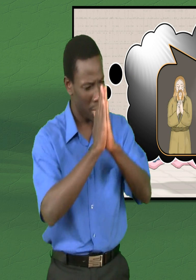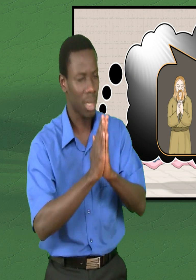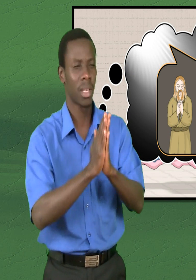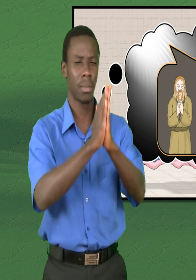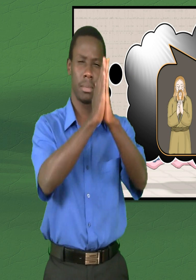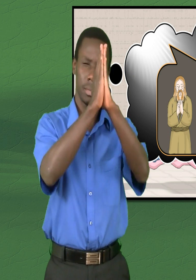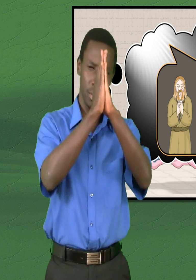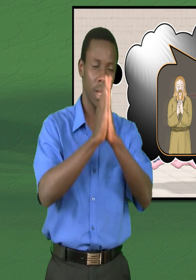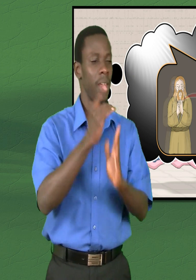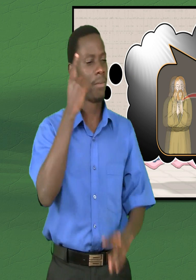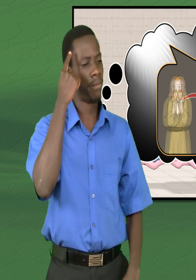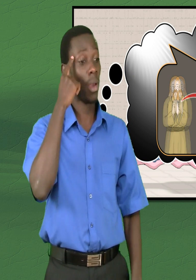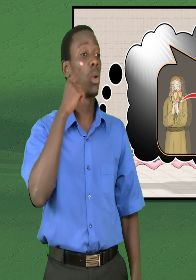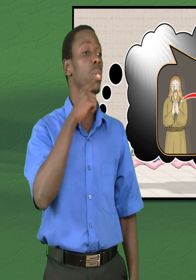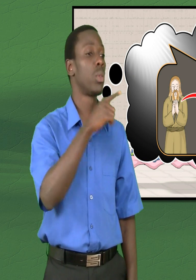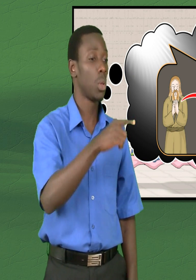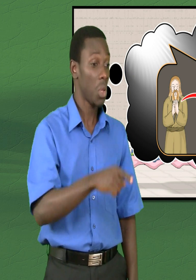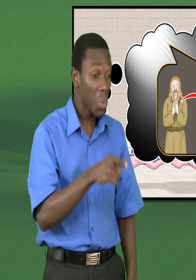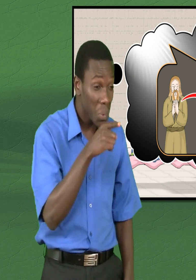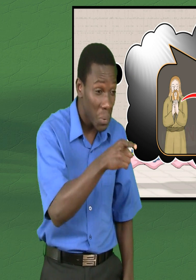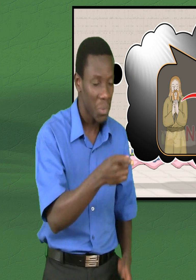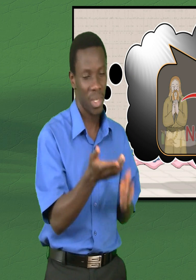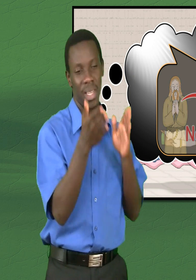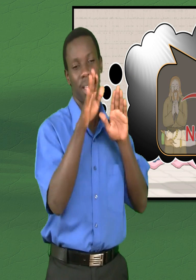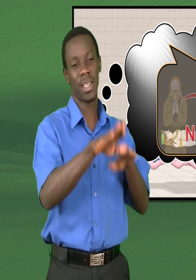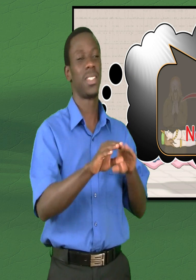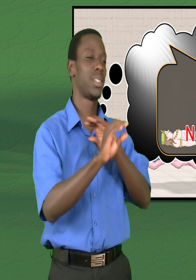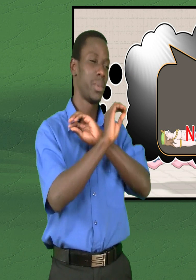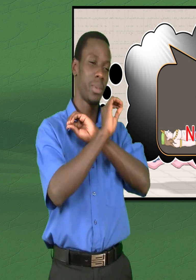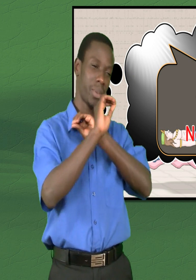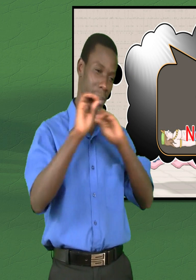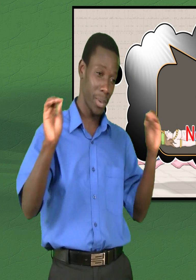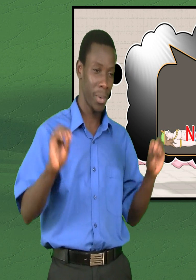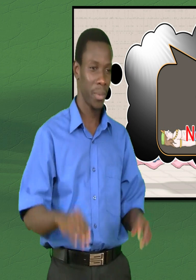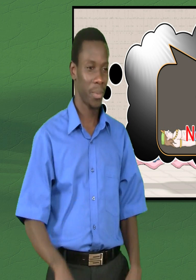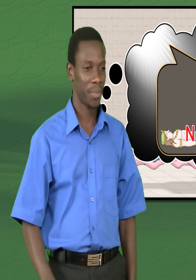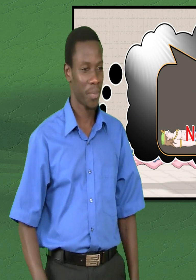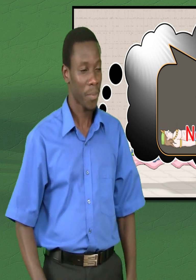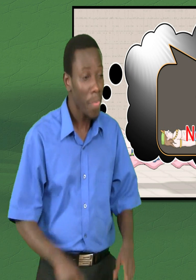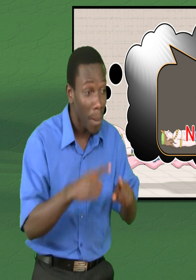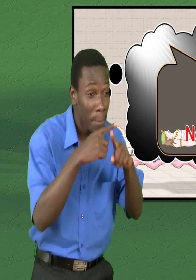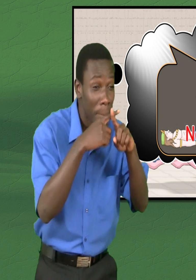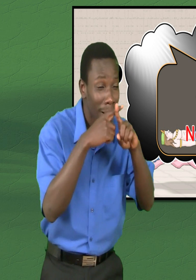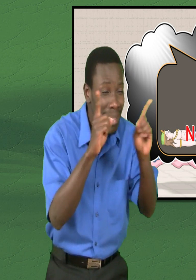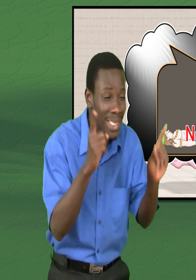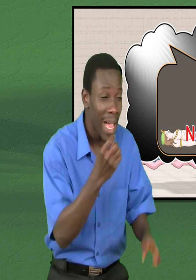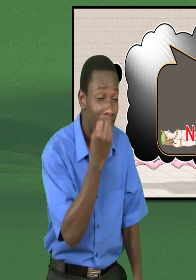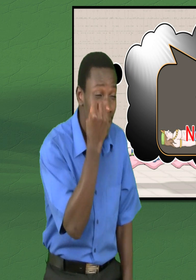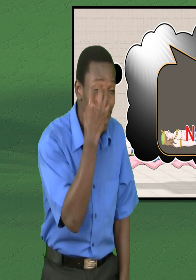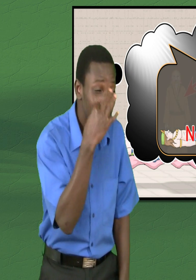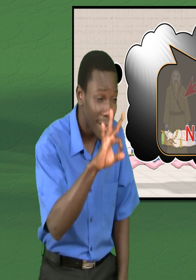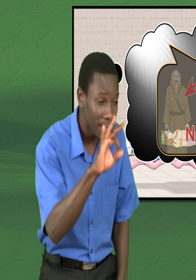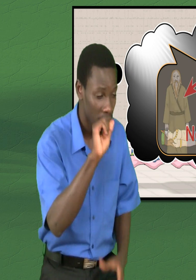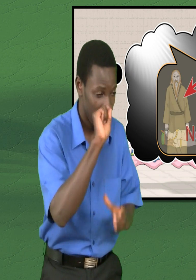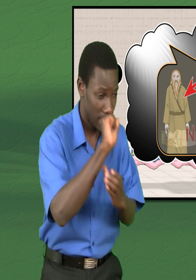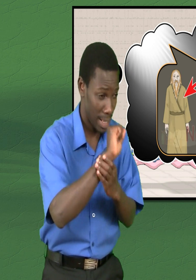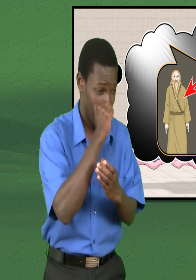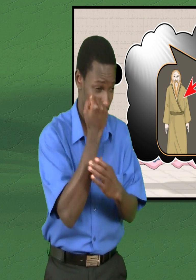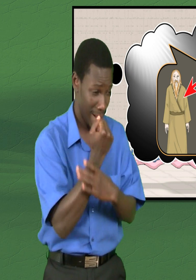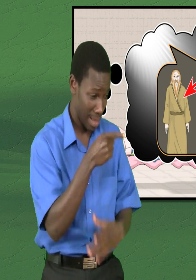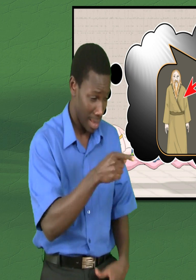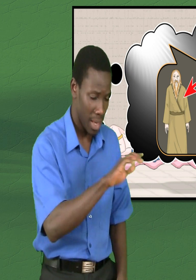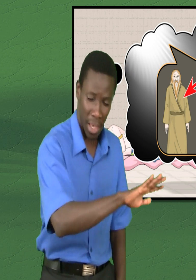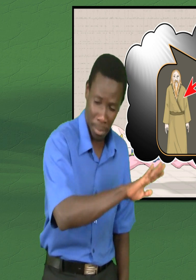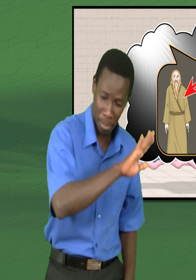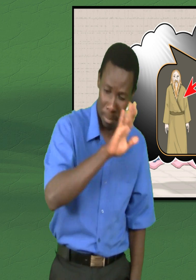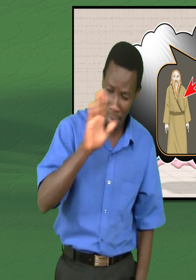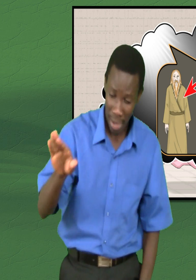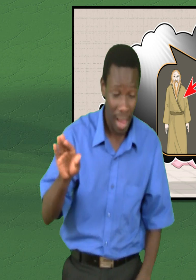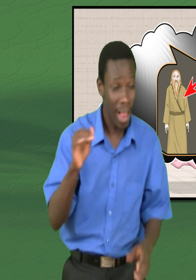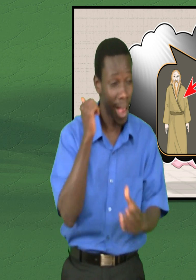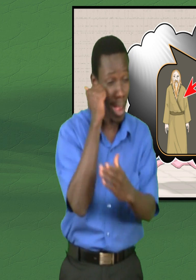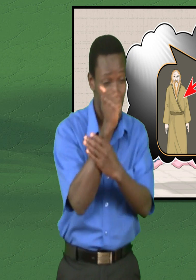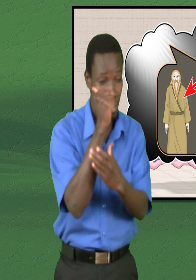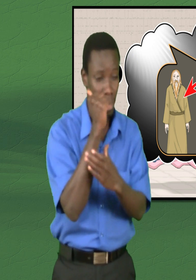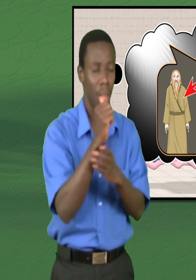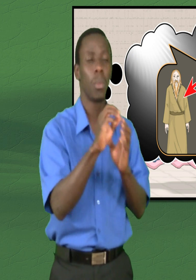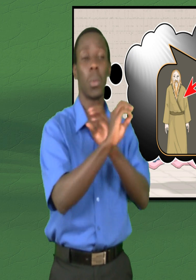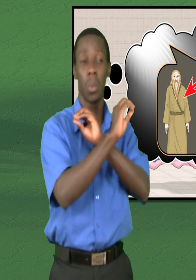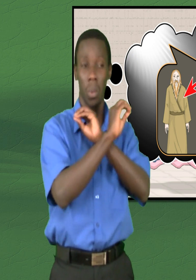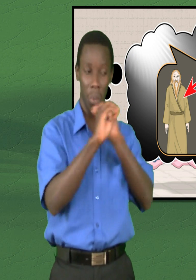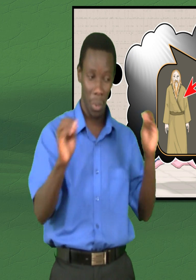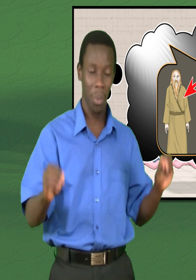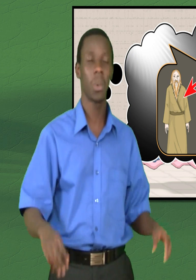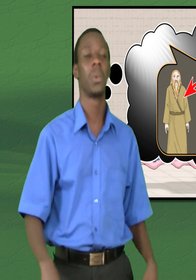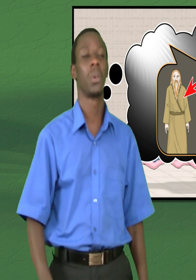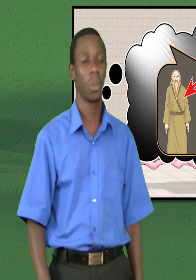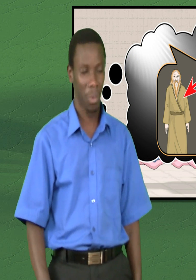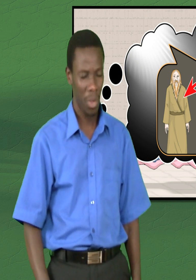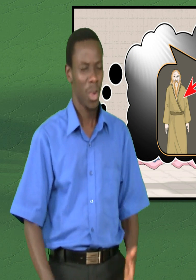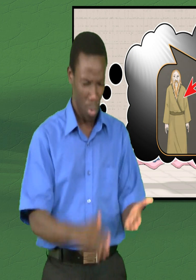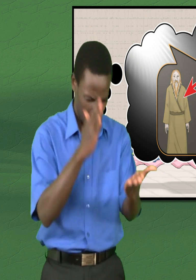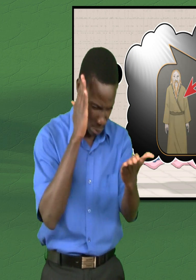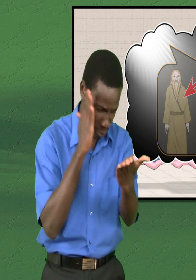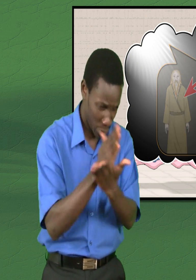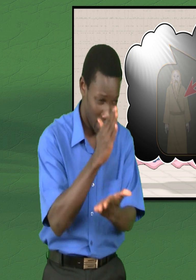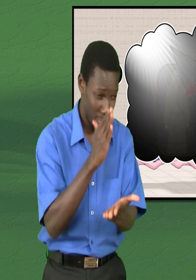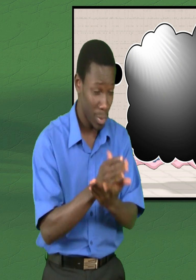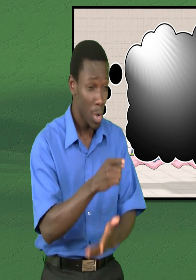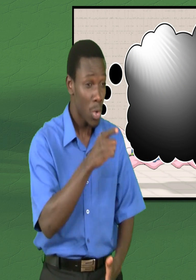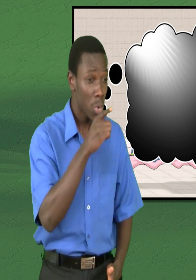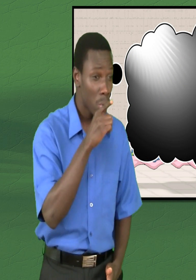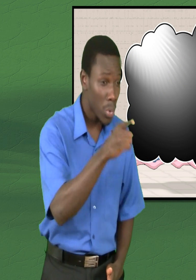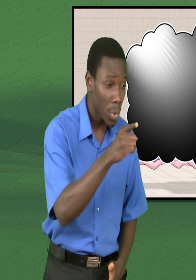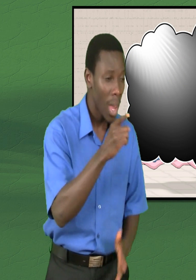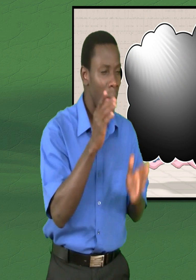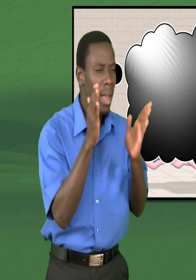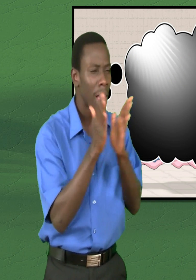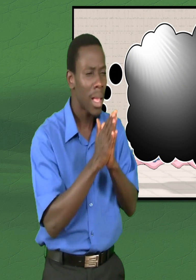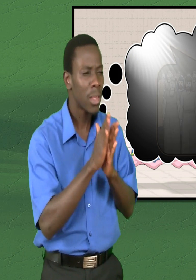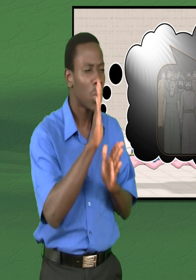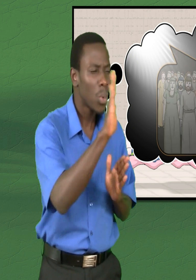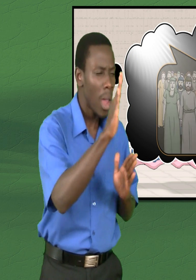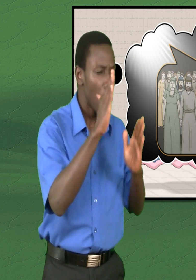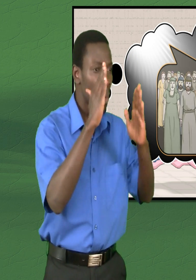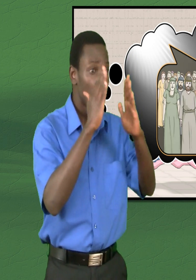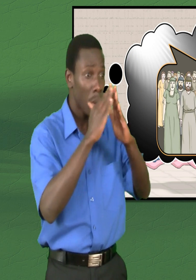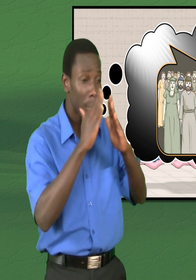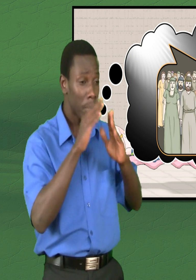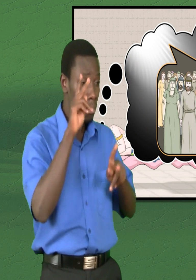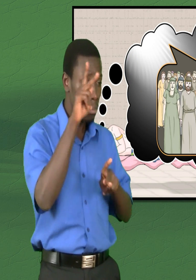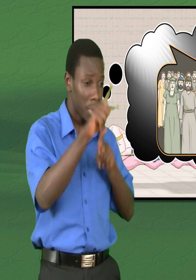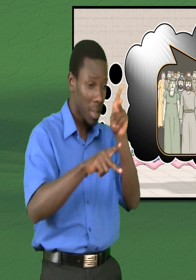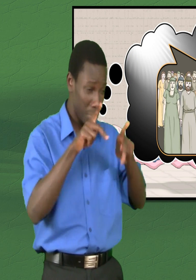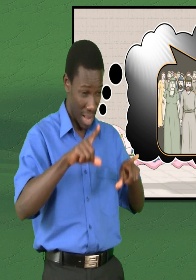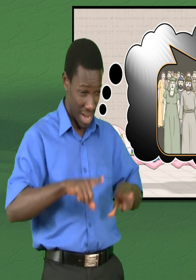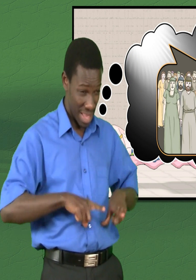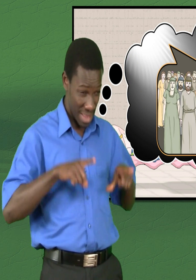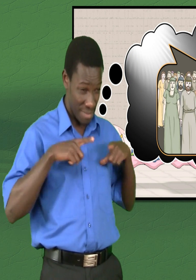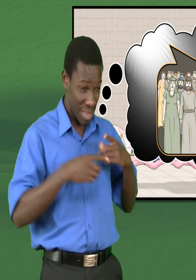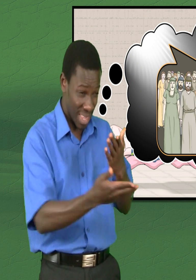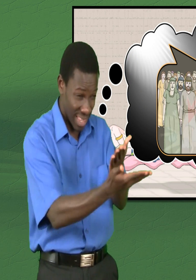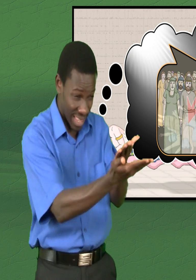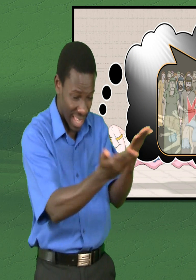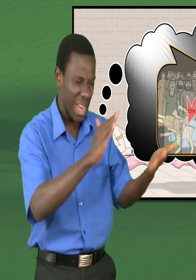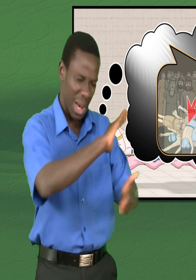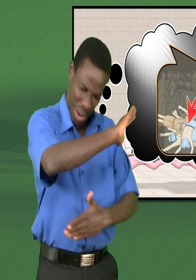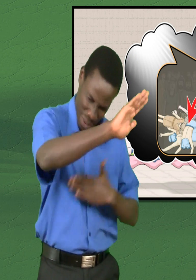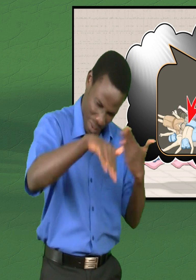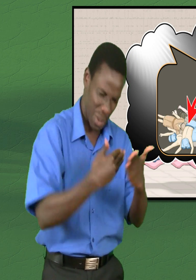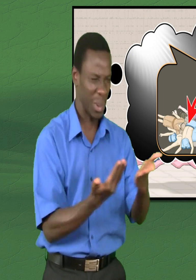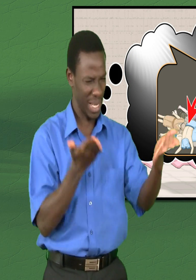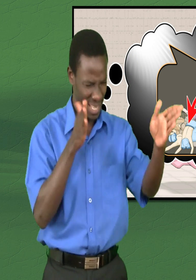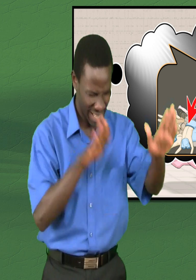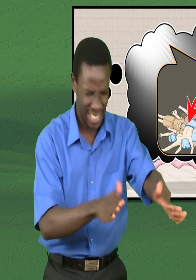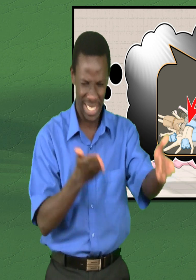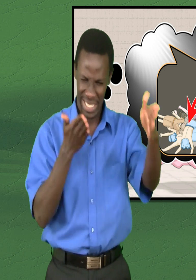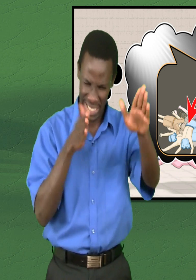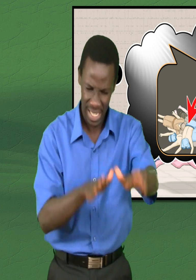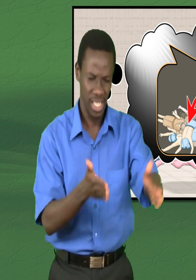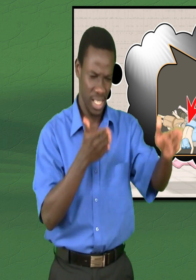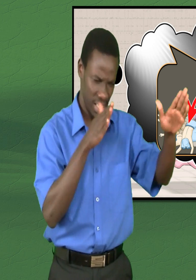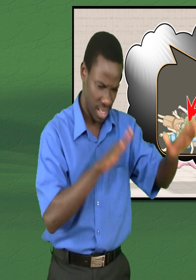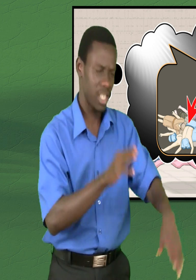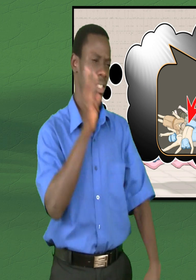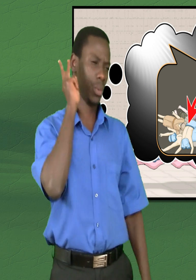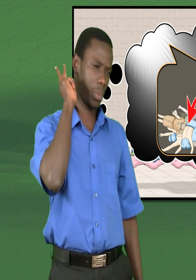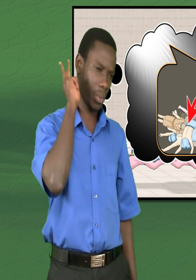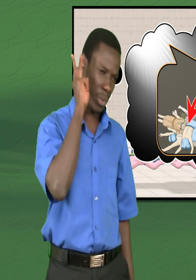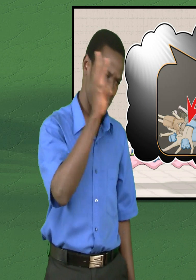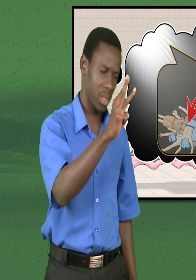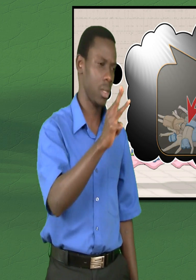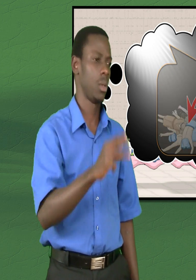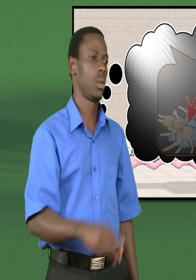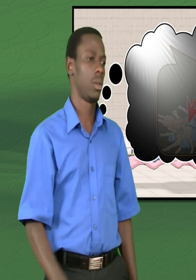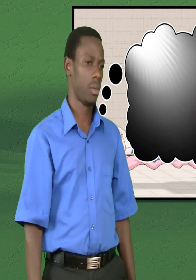But if you do not restore her, be aware that you will surely die—you and all who belong to you.”